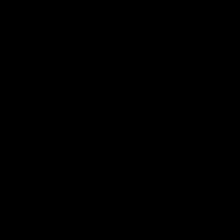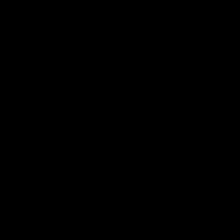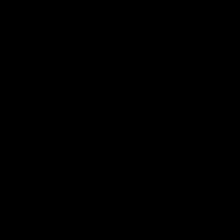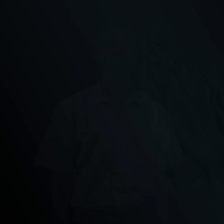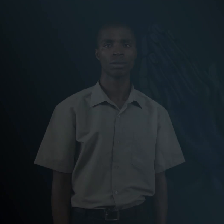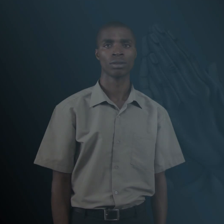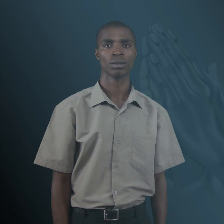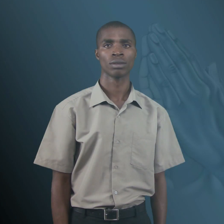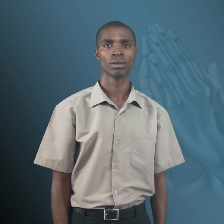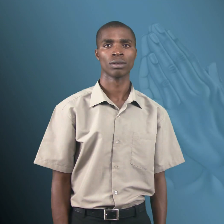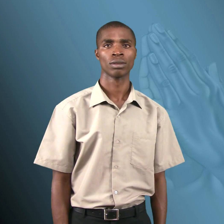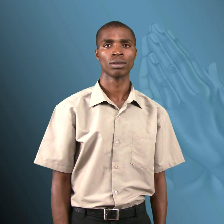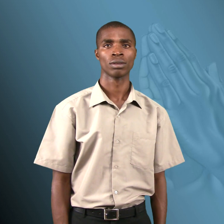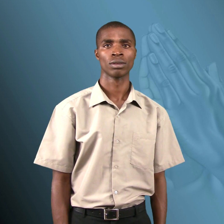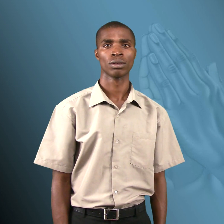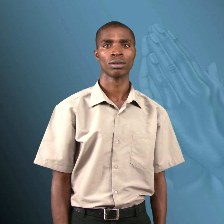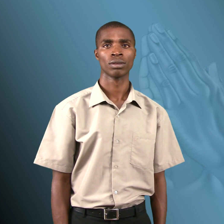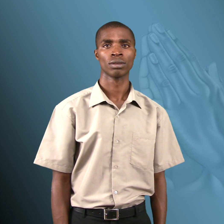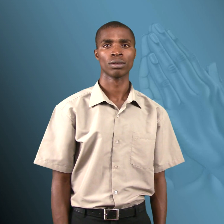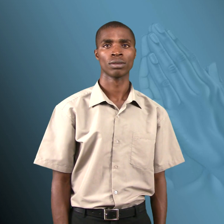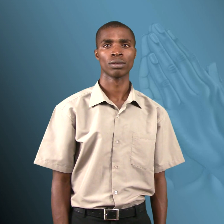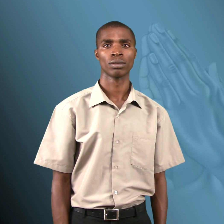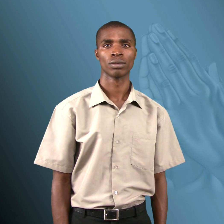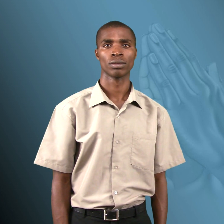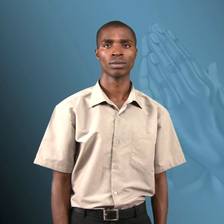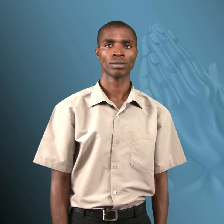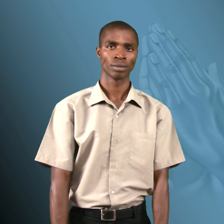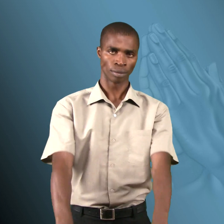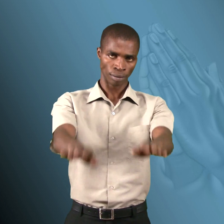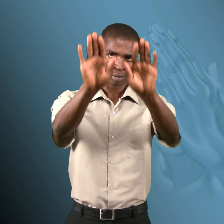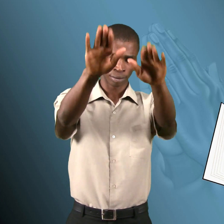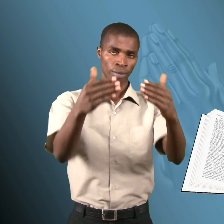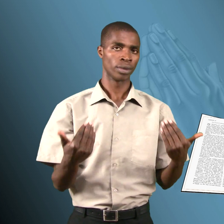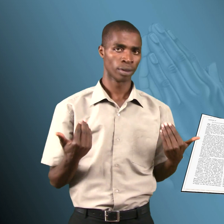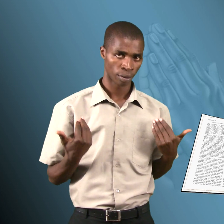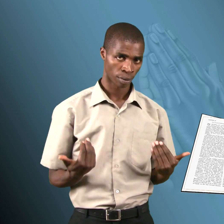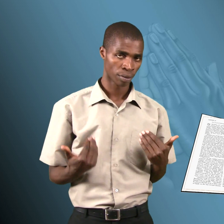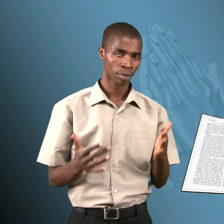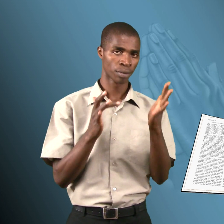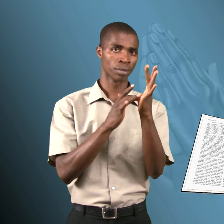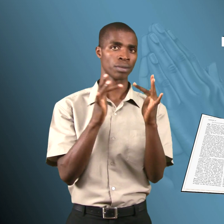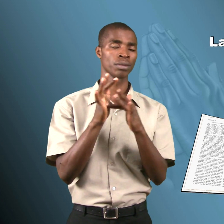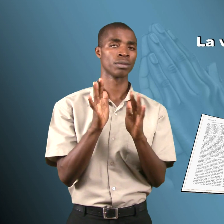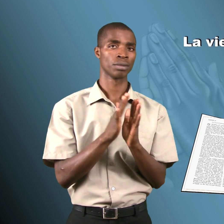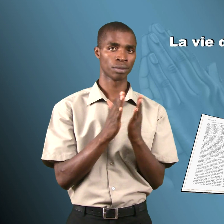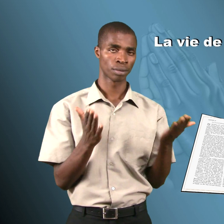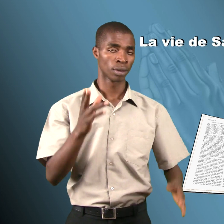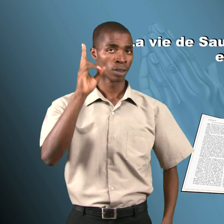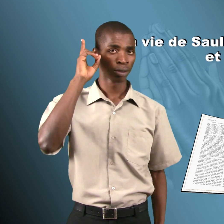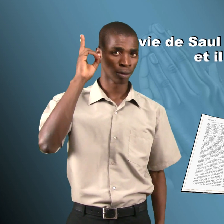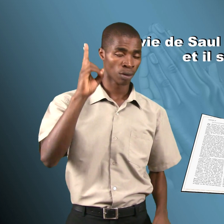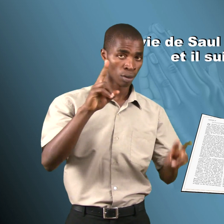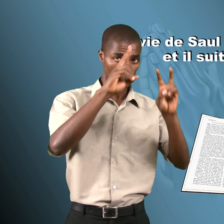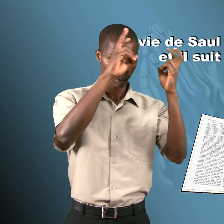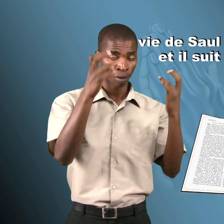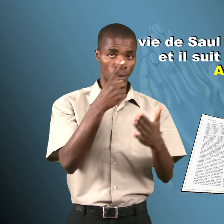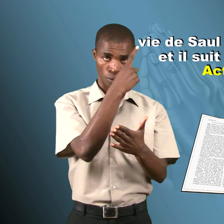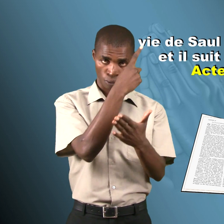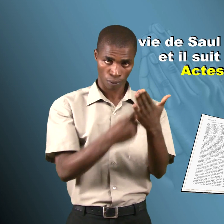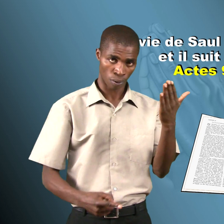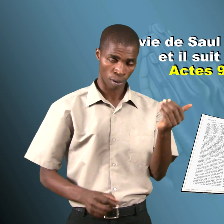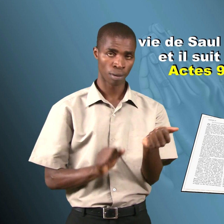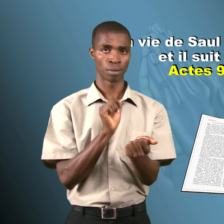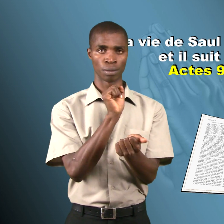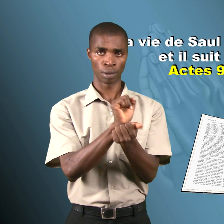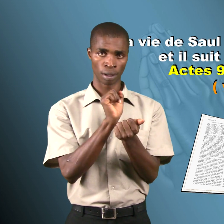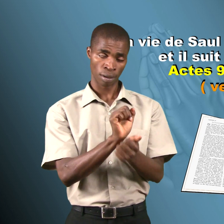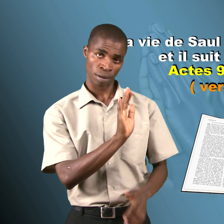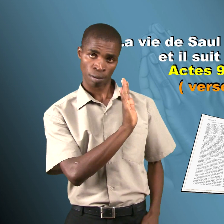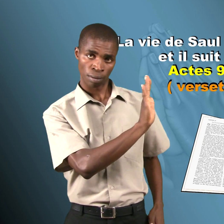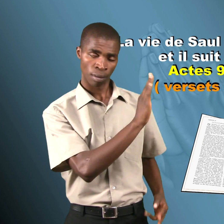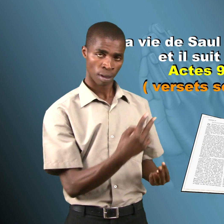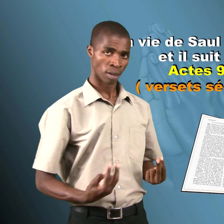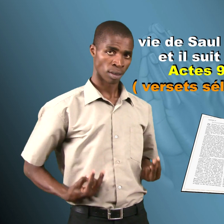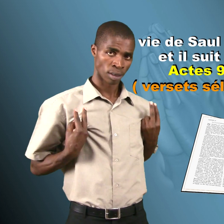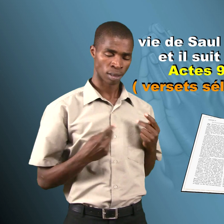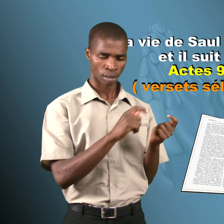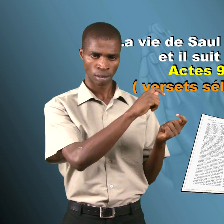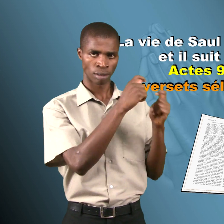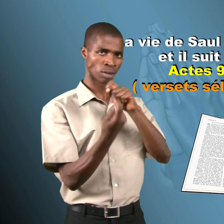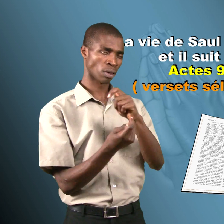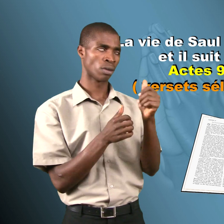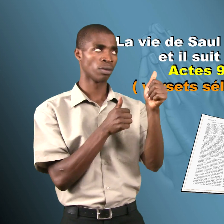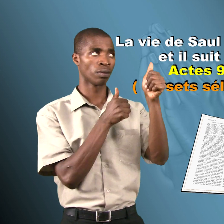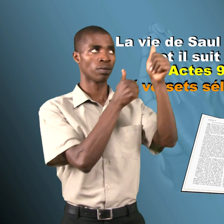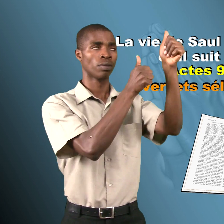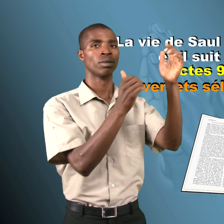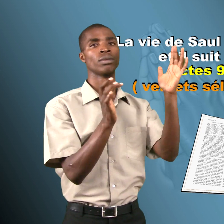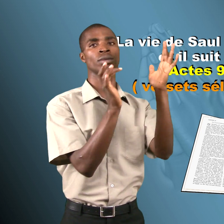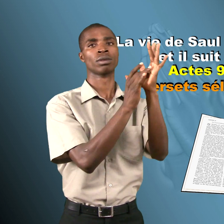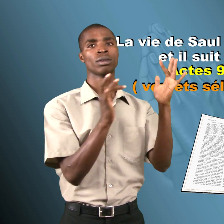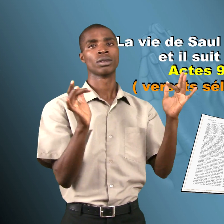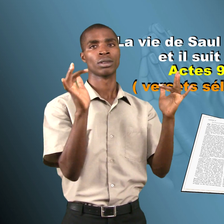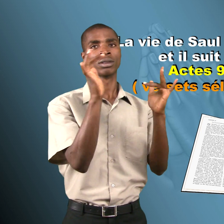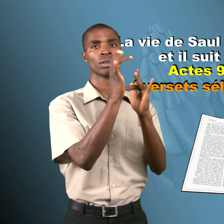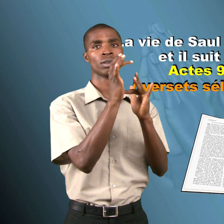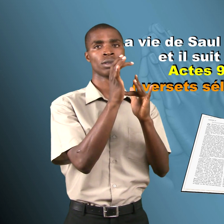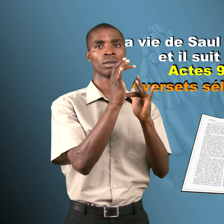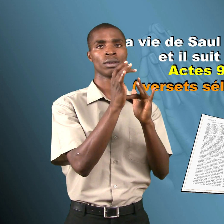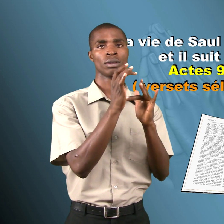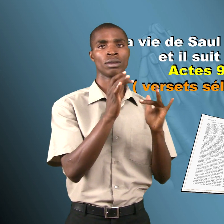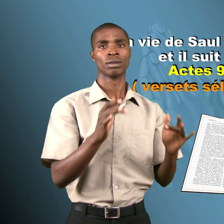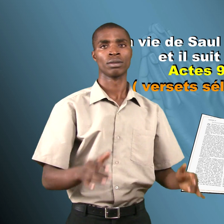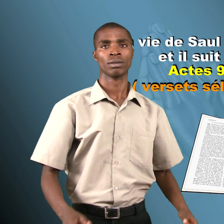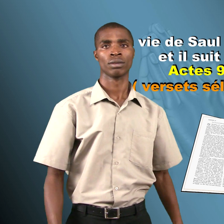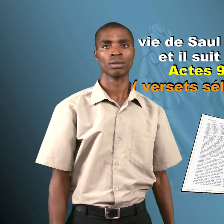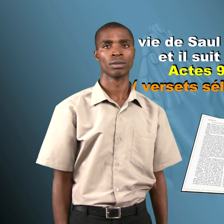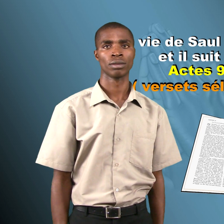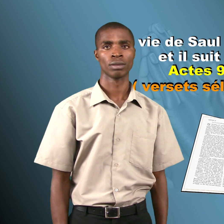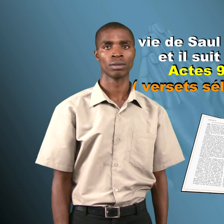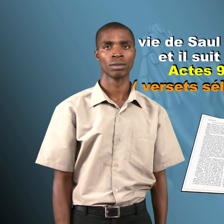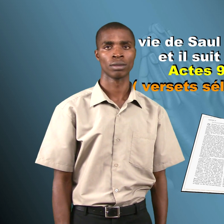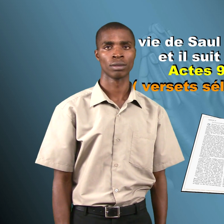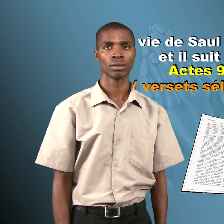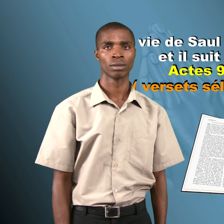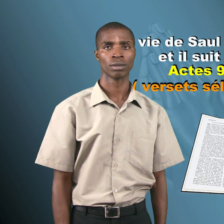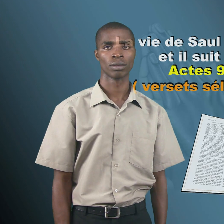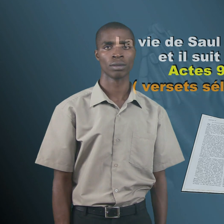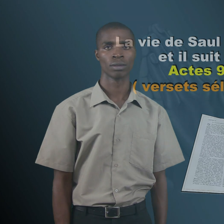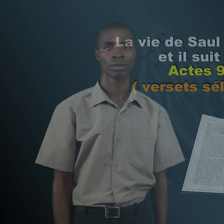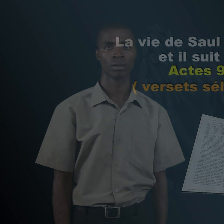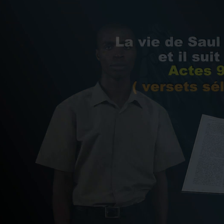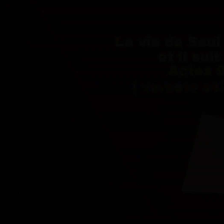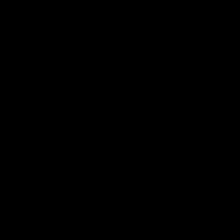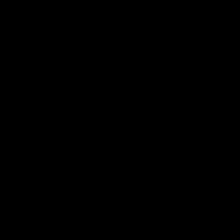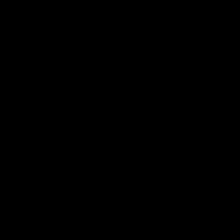Saul's life is changed and follows Jesus